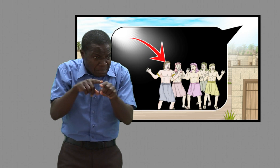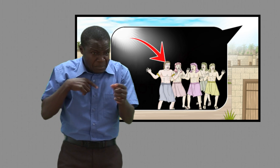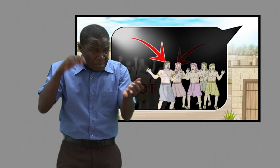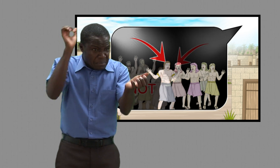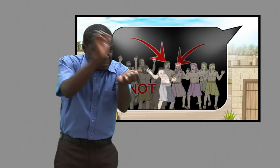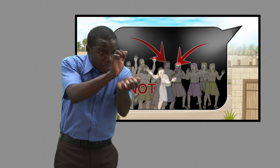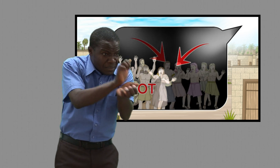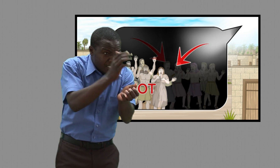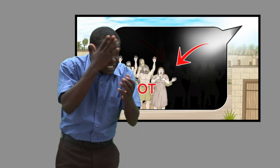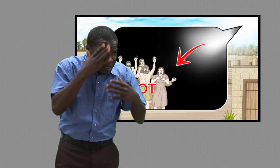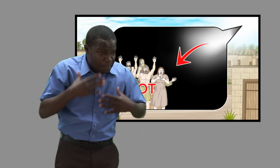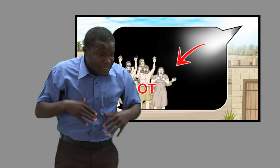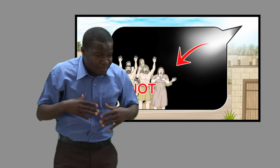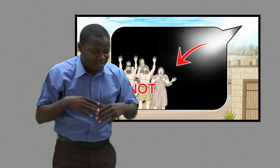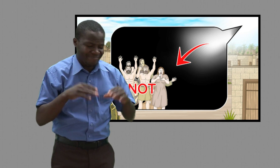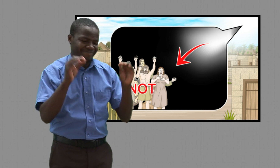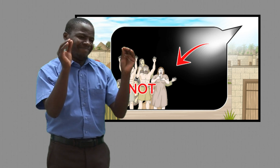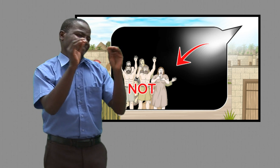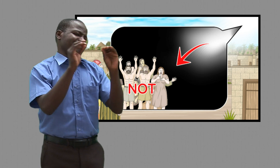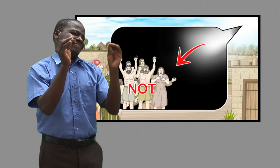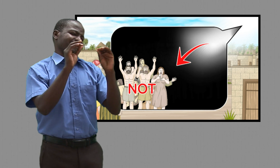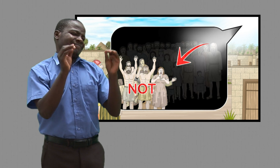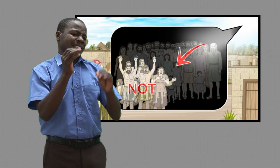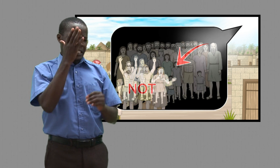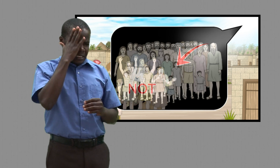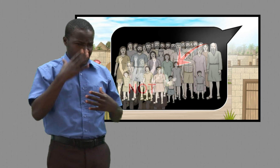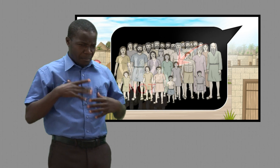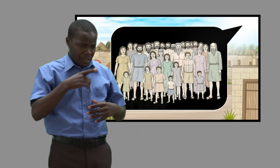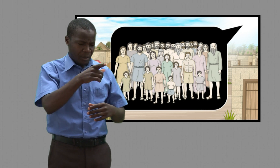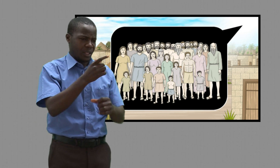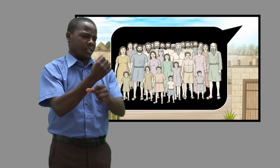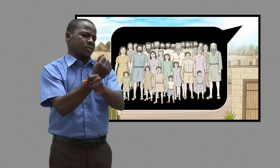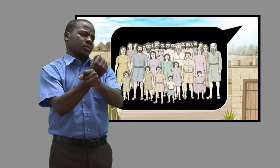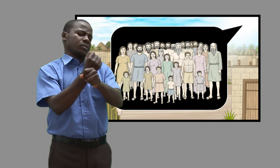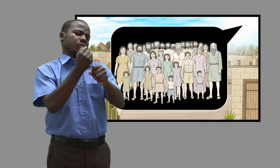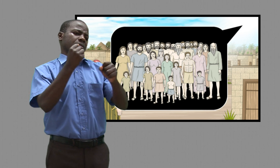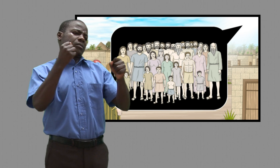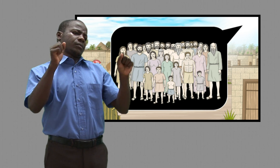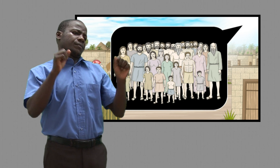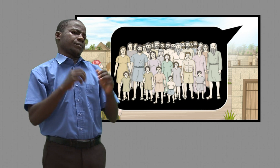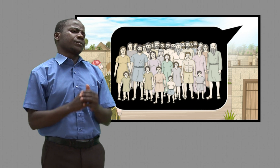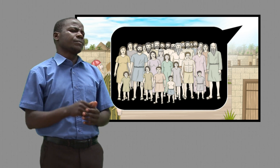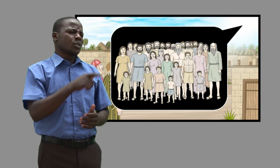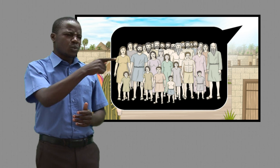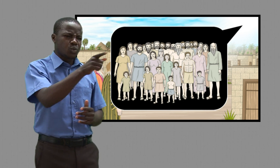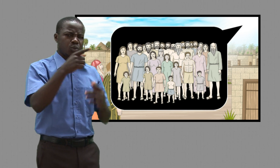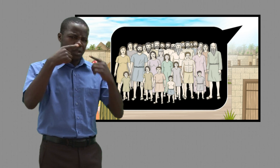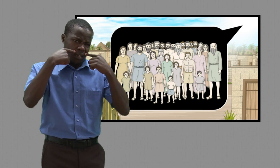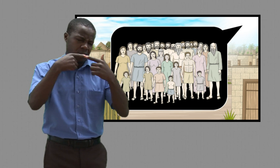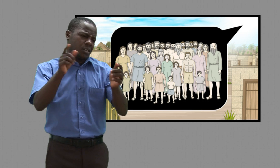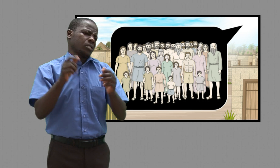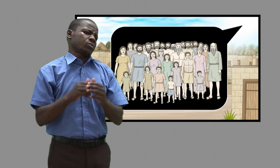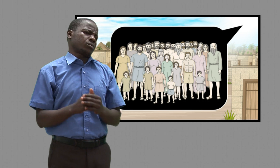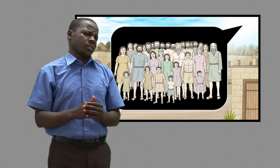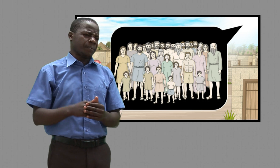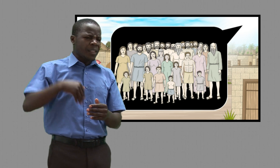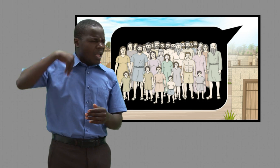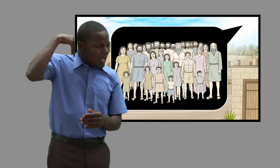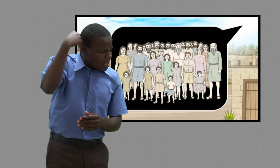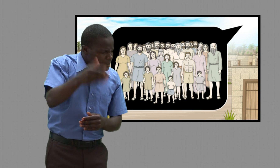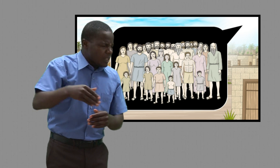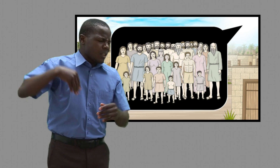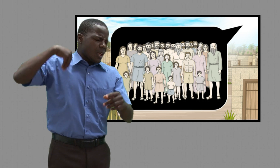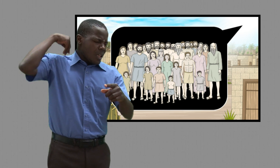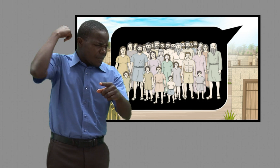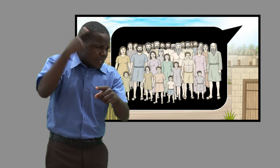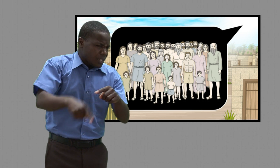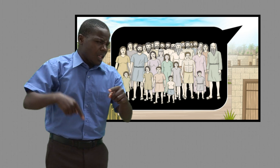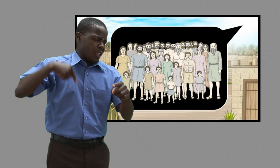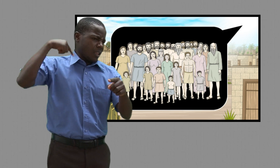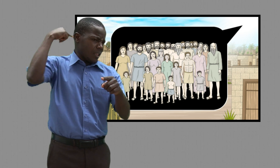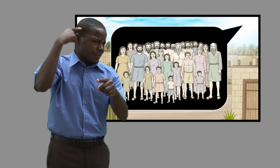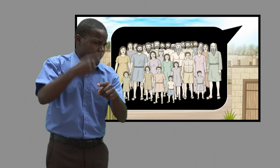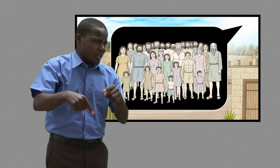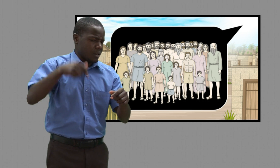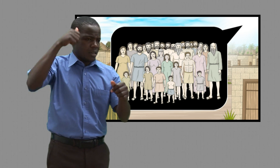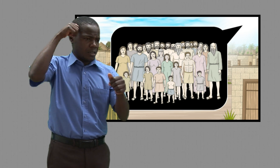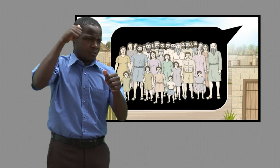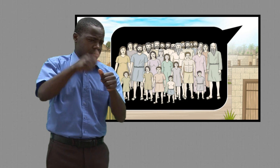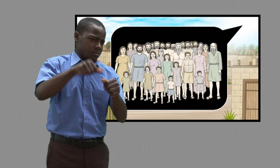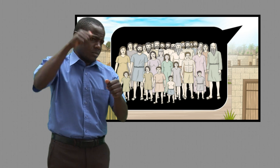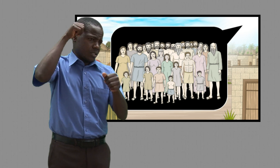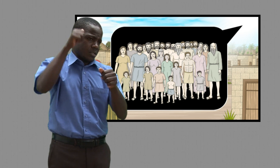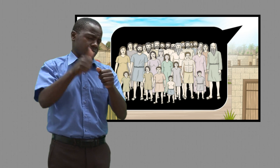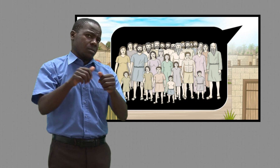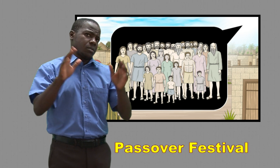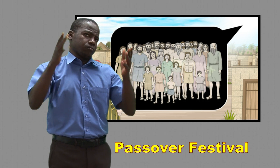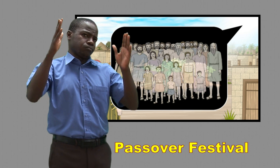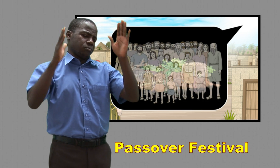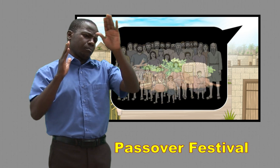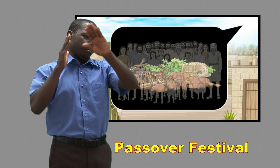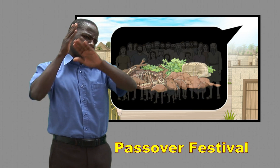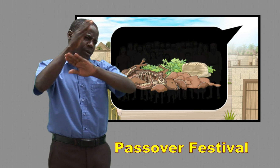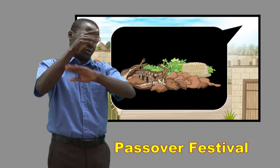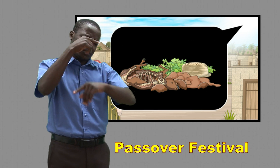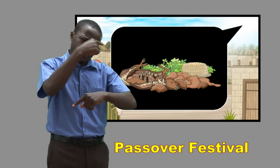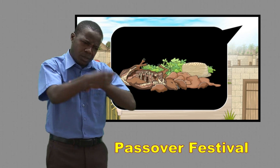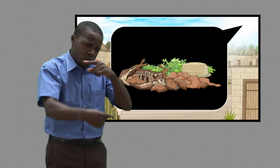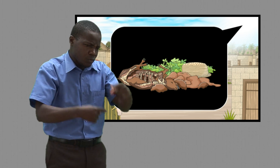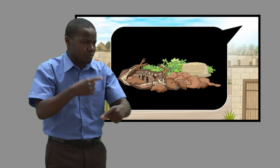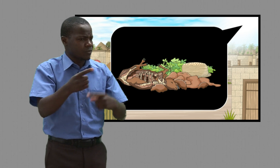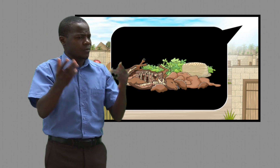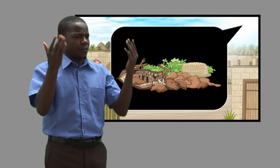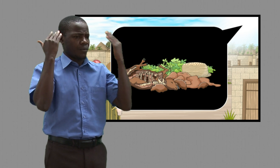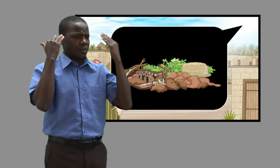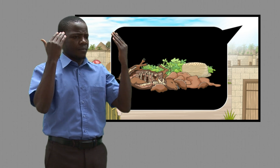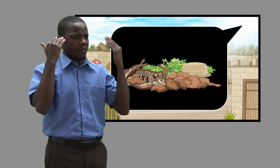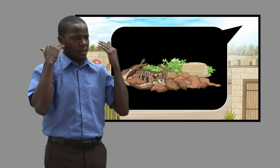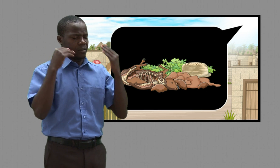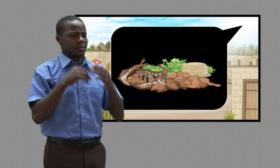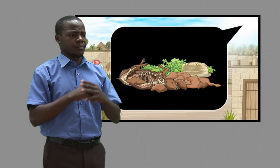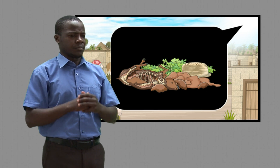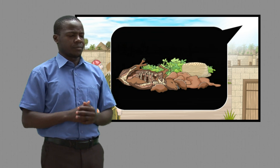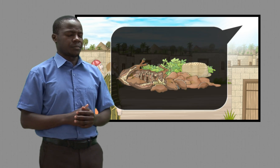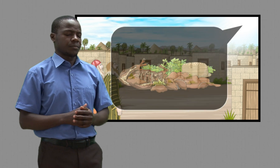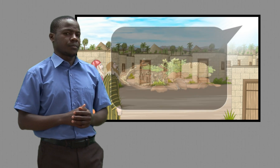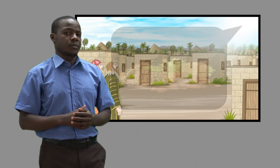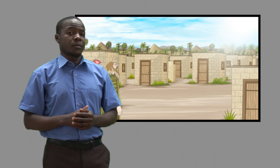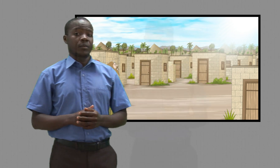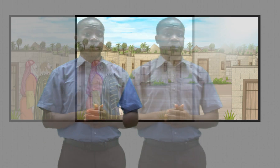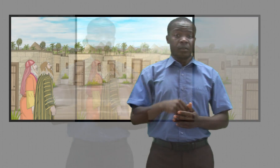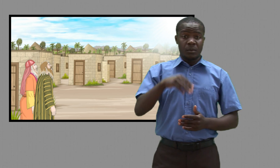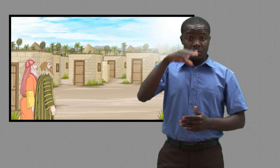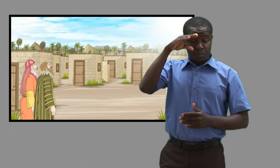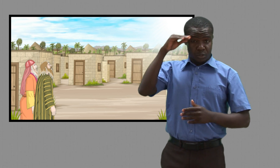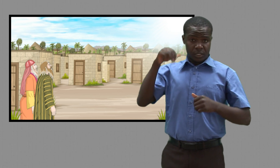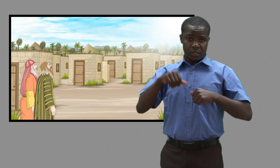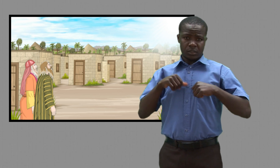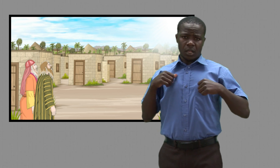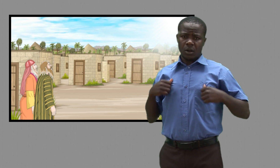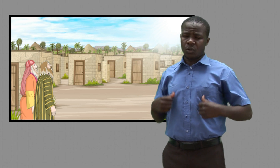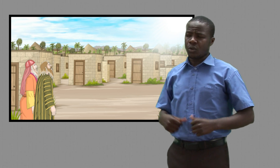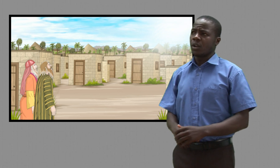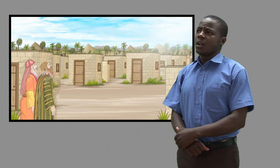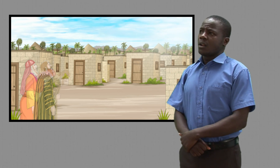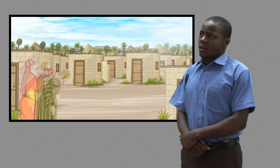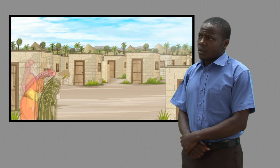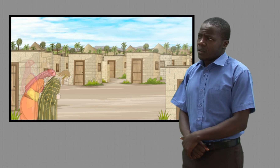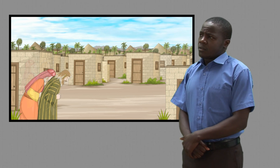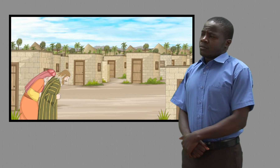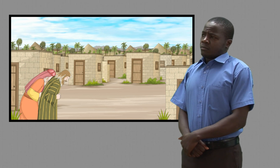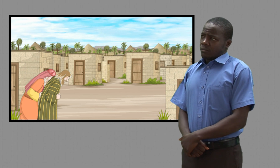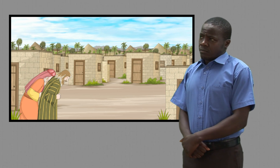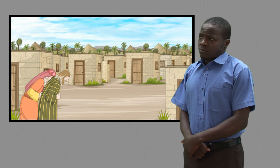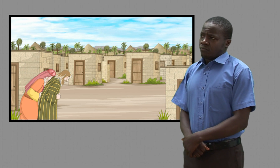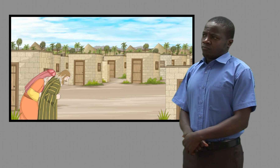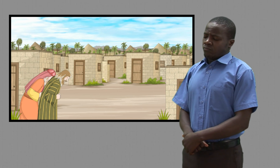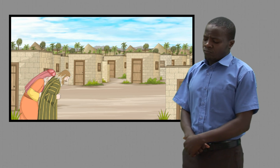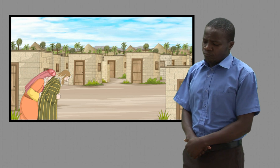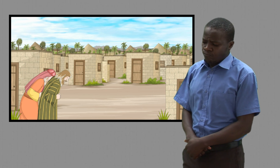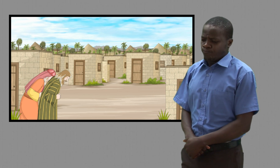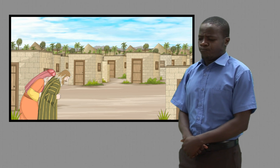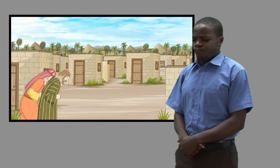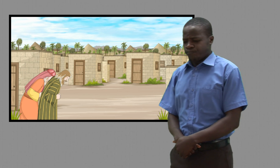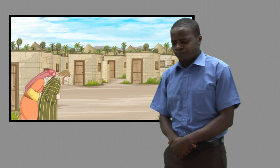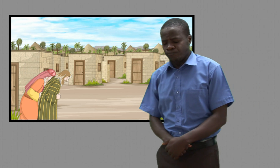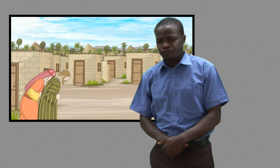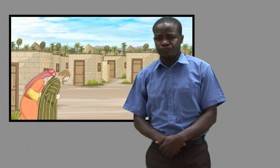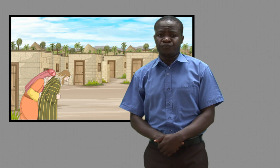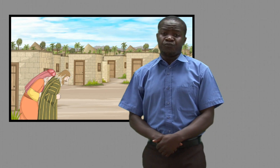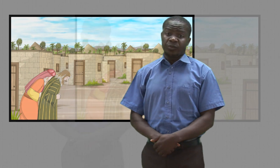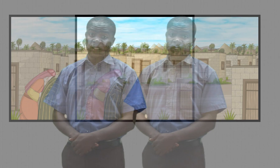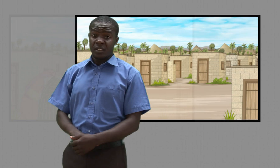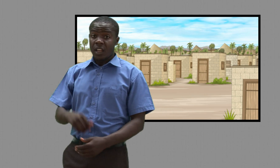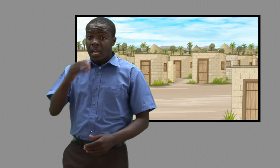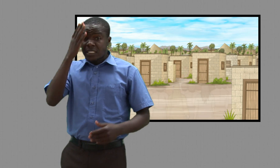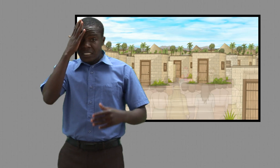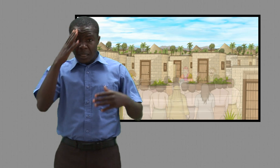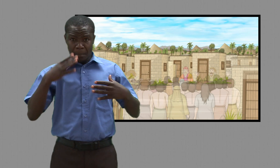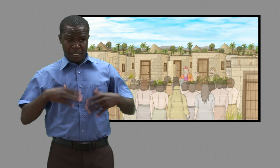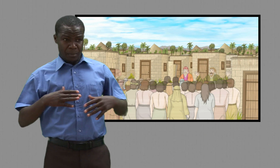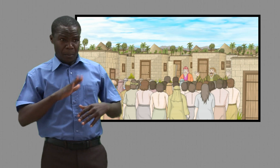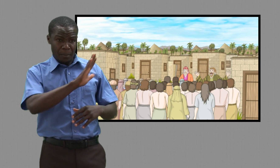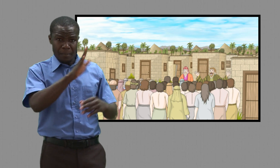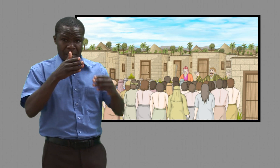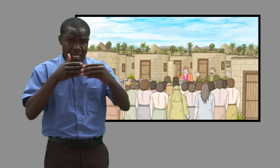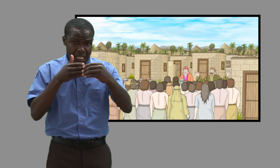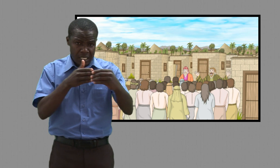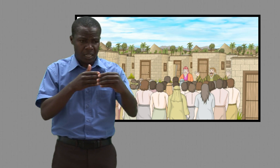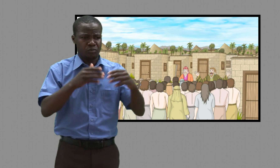And this day will be a memorial for you, and you are to celebrate it as a feast to the LORD, as a permanent statute for the generations to come.